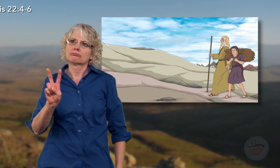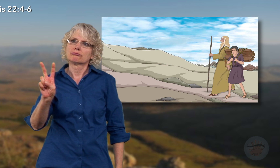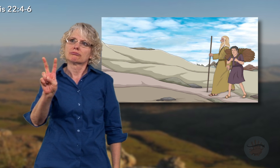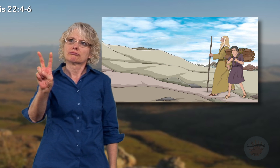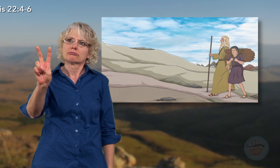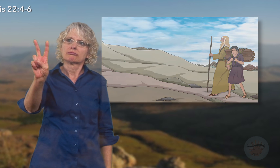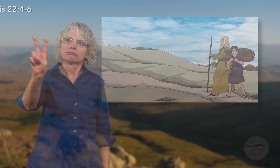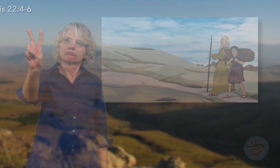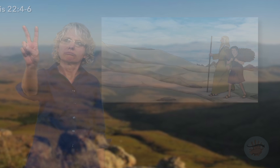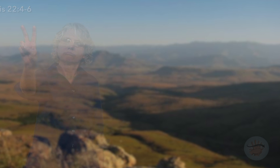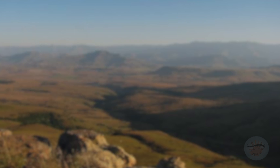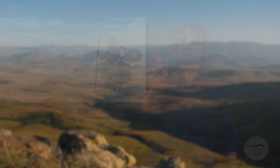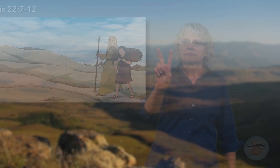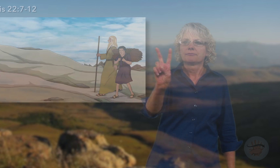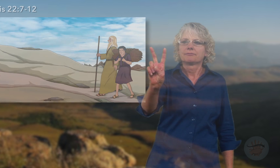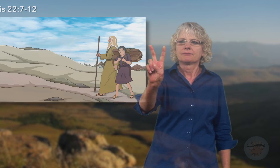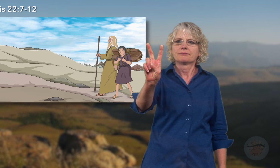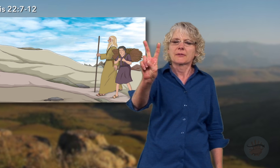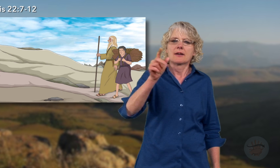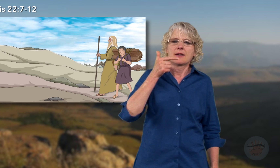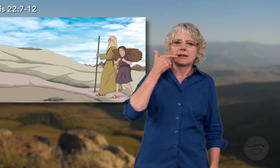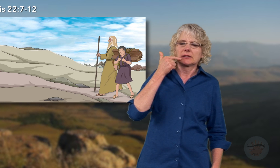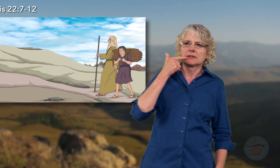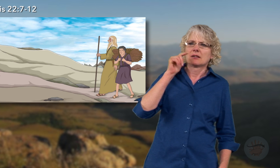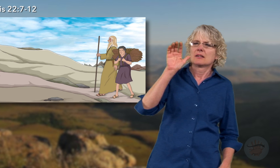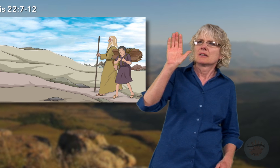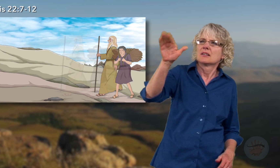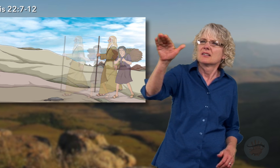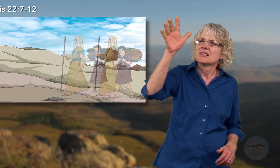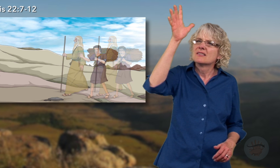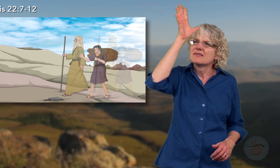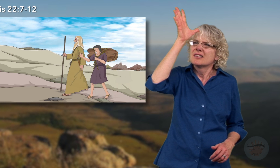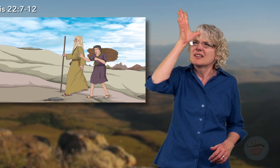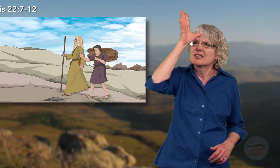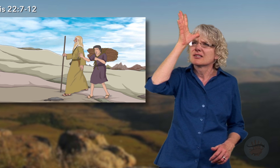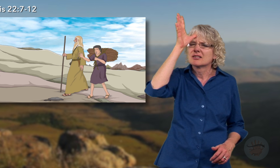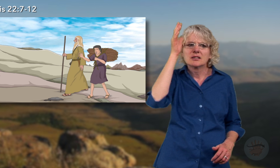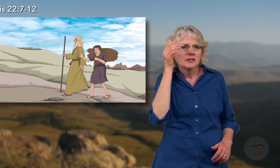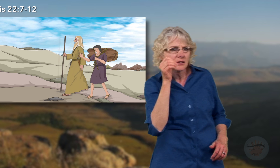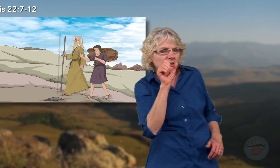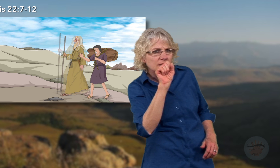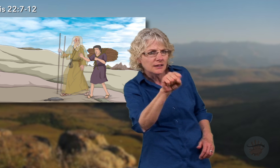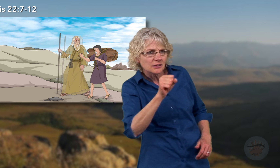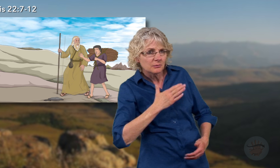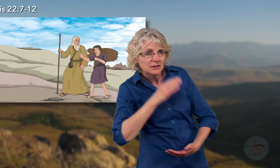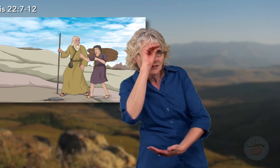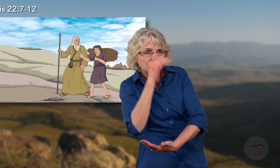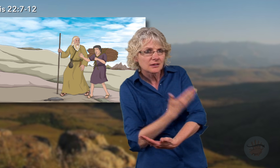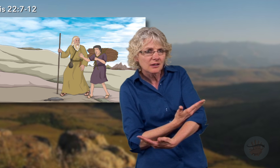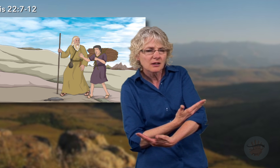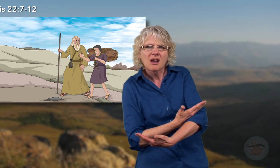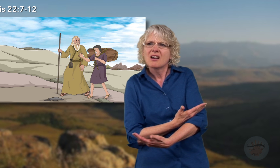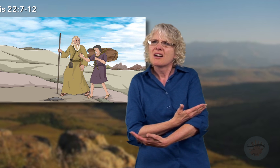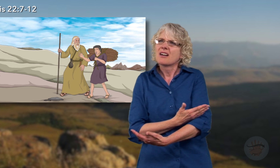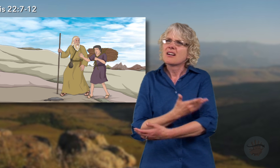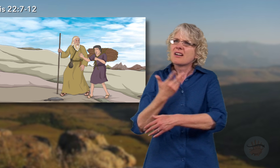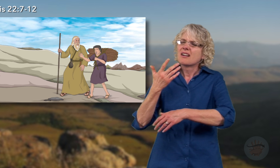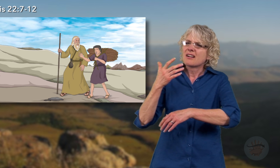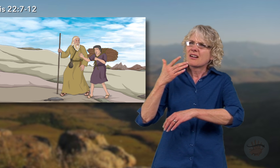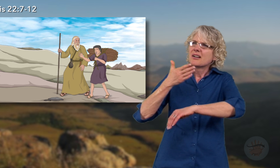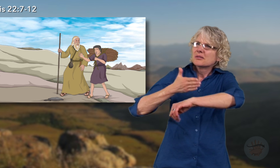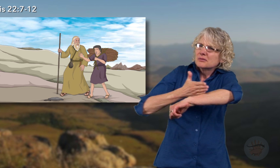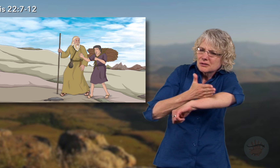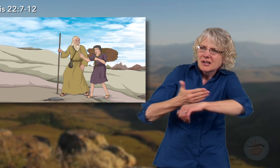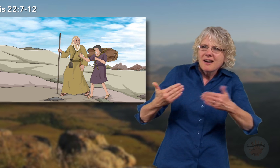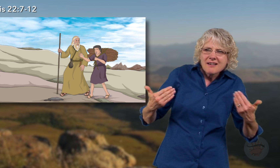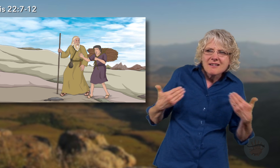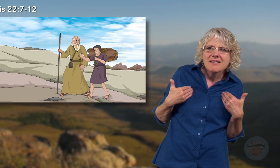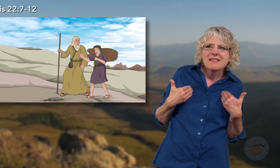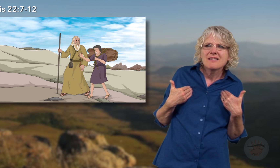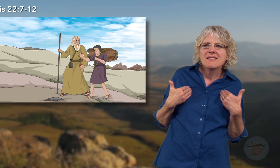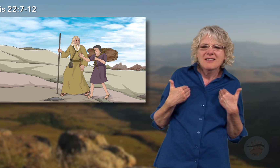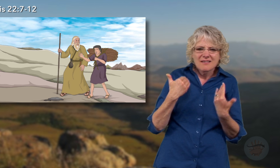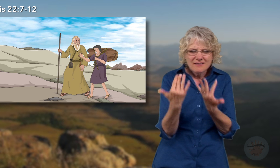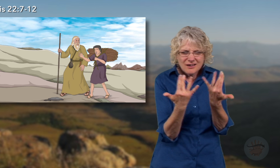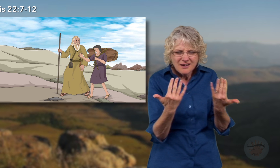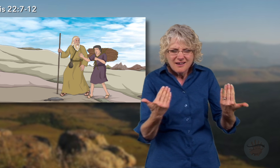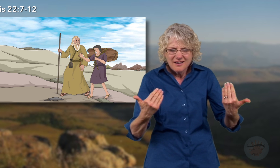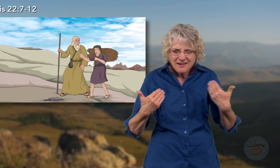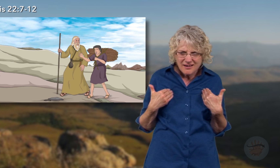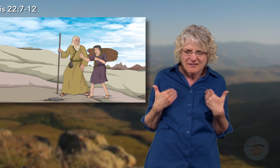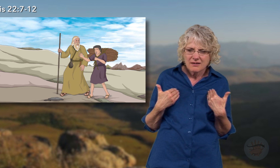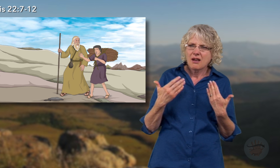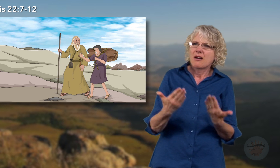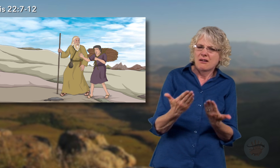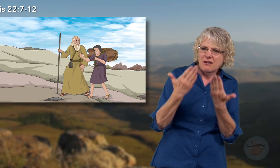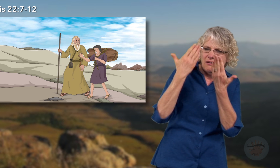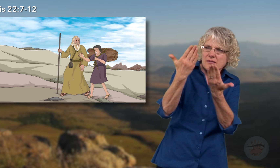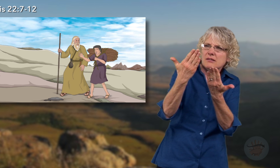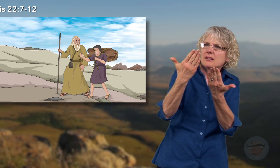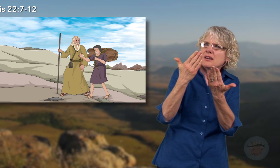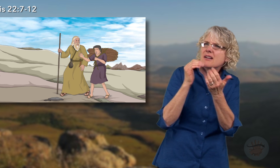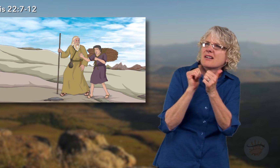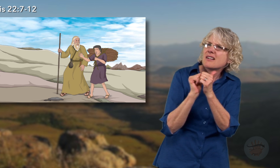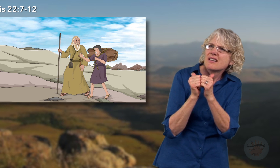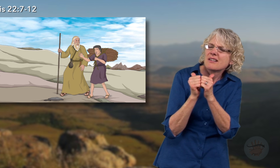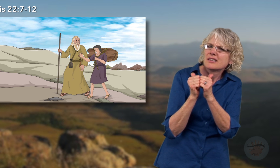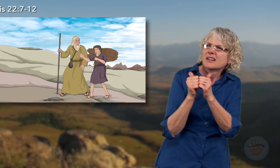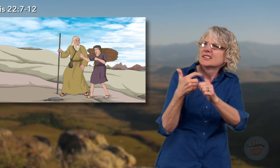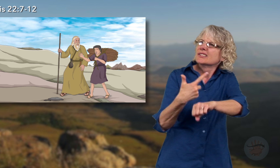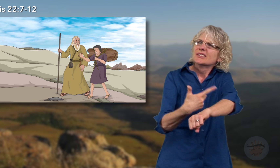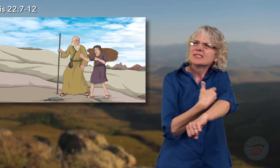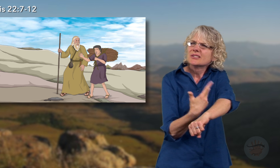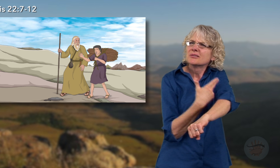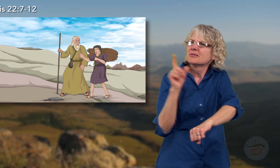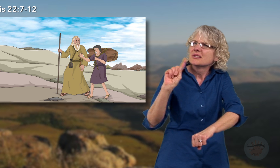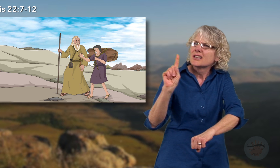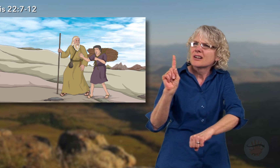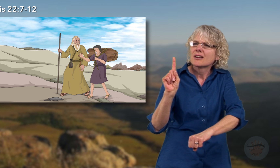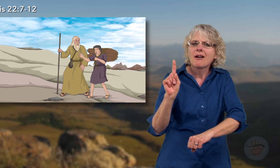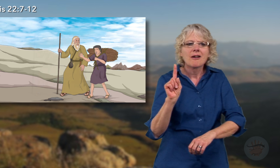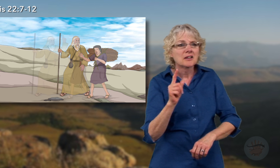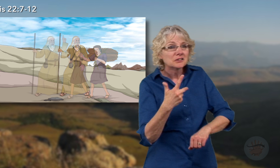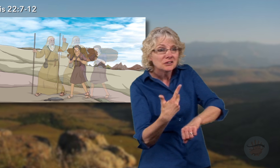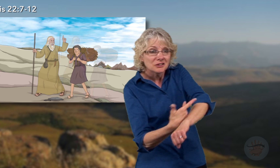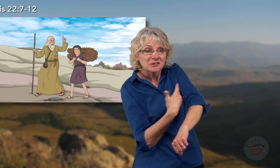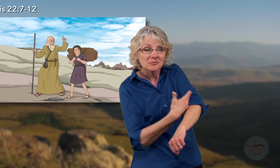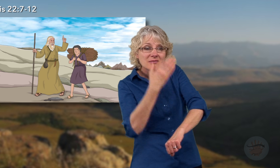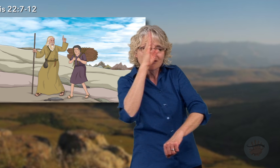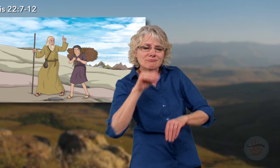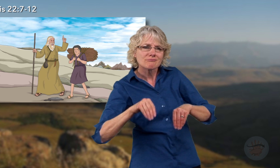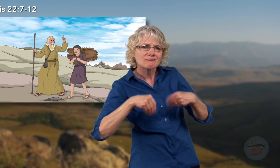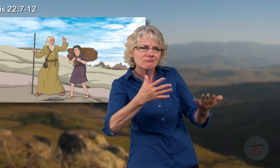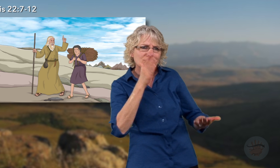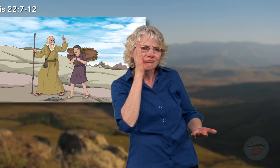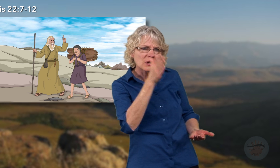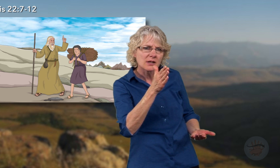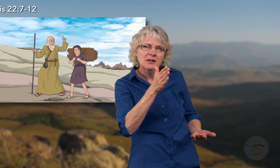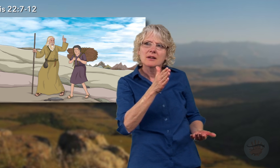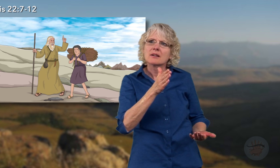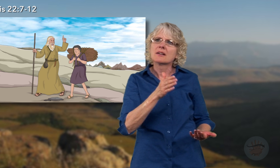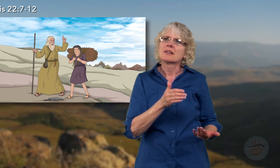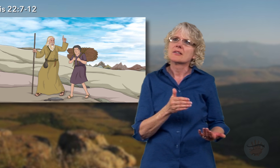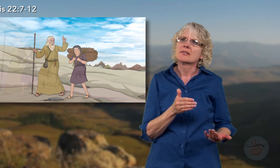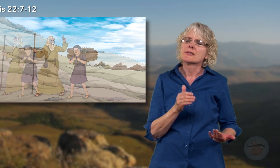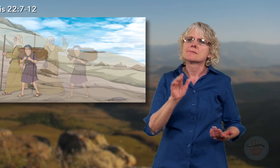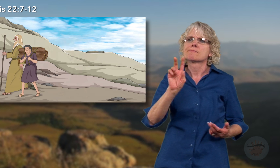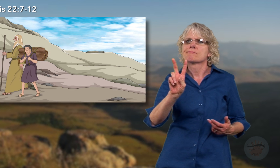Then Isaac said to his father Abraham, “My father!” “Here I am, my son,” he replied. “The fire and the wood are here,” said Isaac, “but where is the lamb for the burnt offering?”